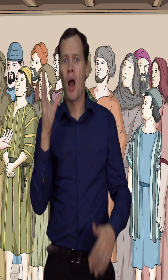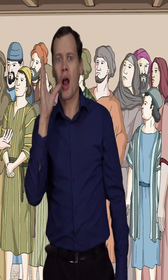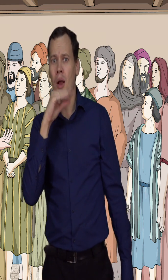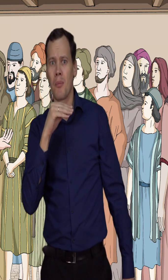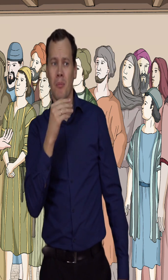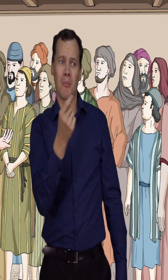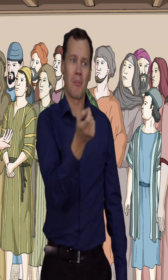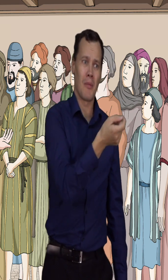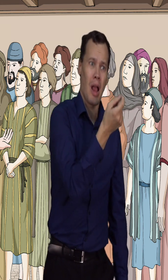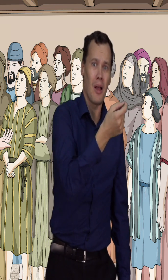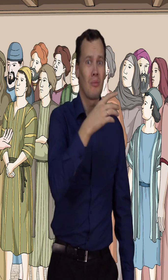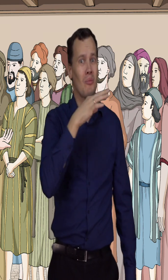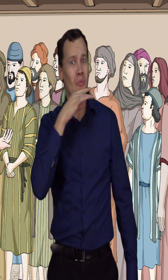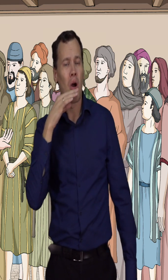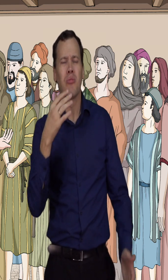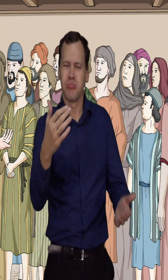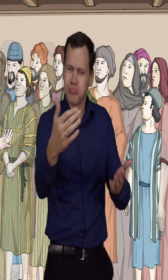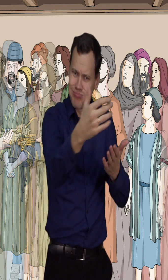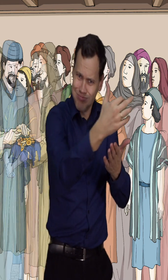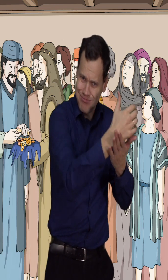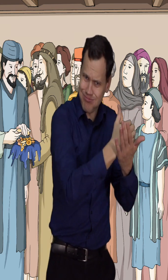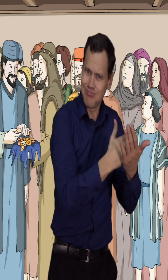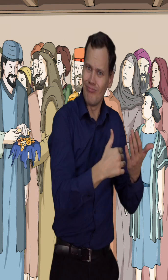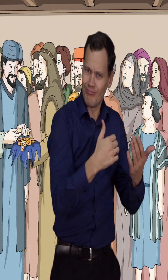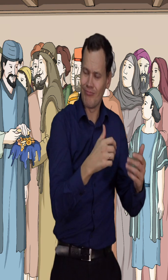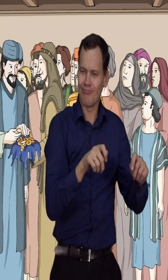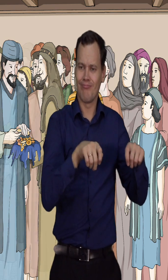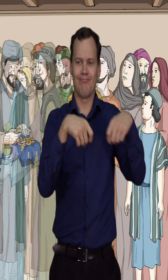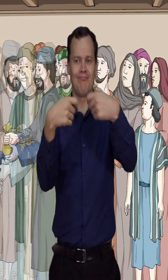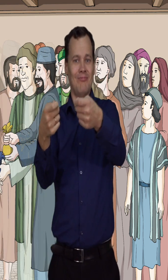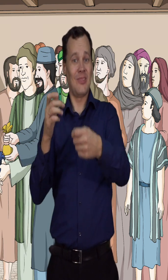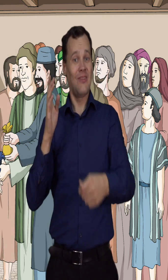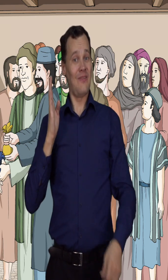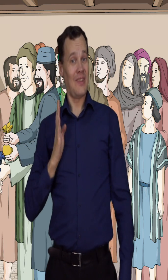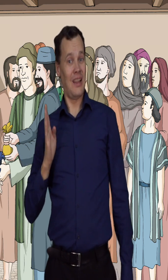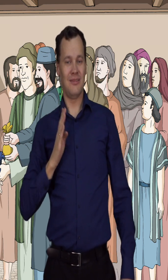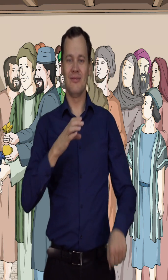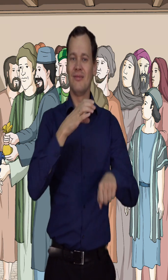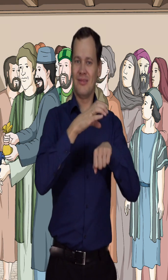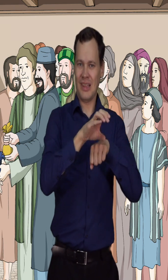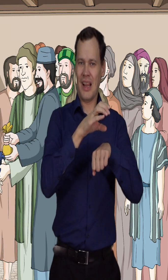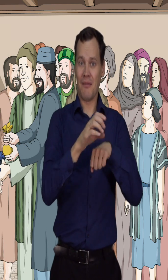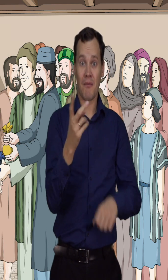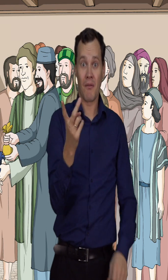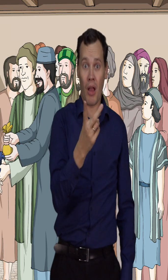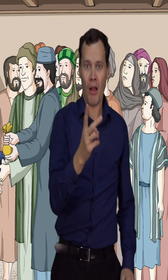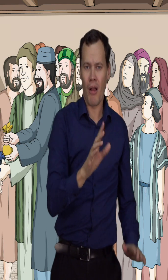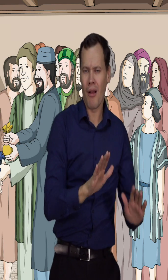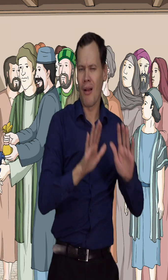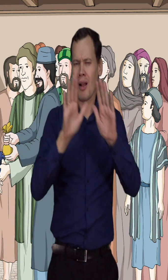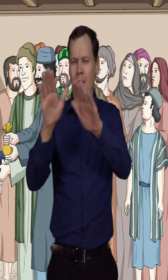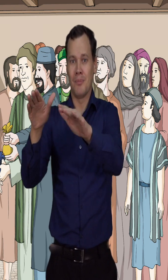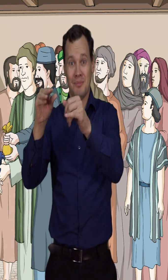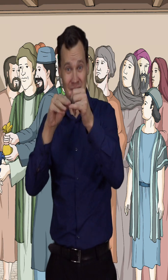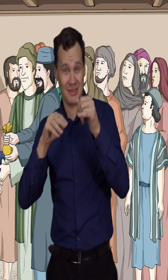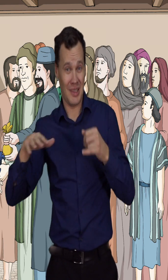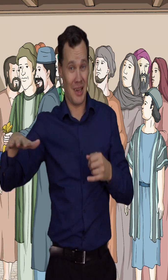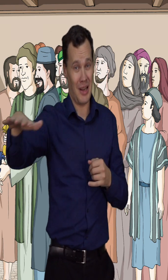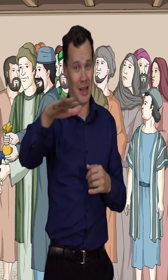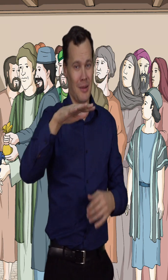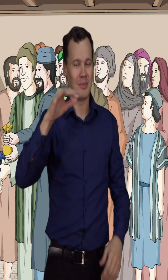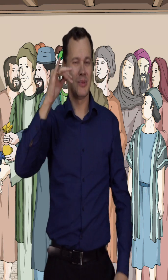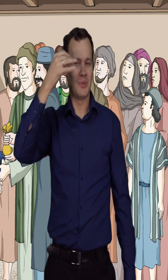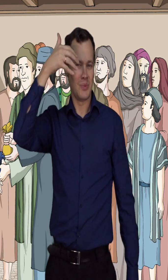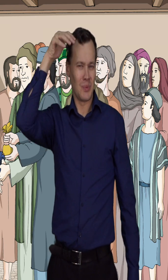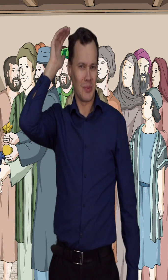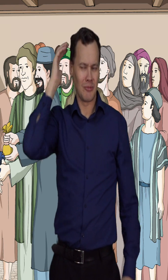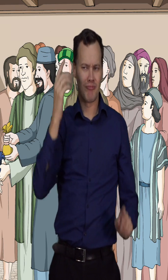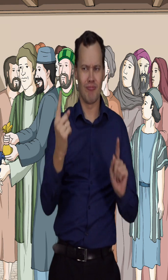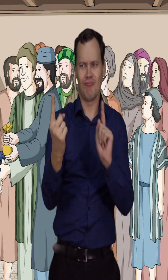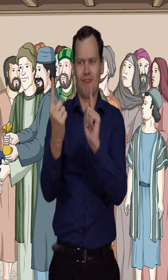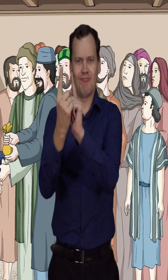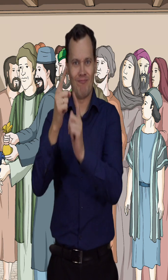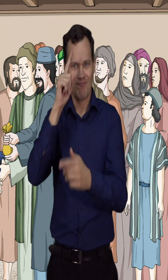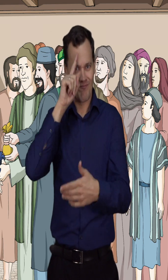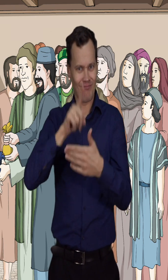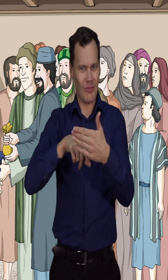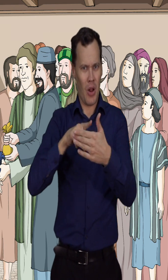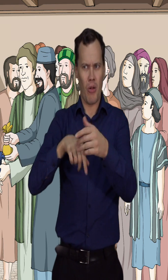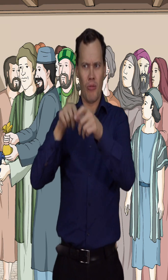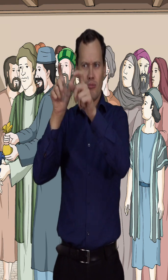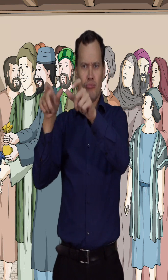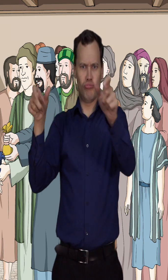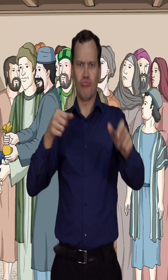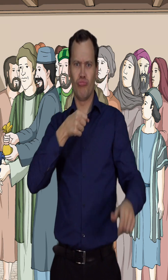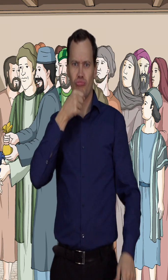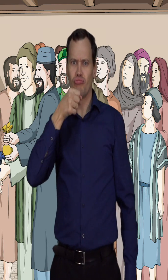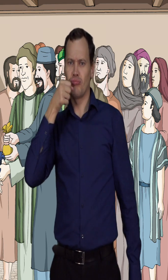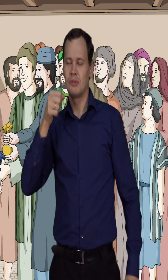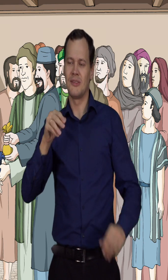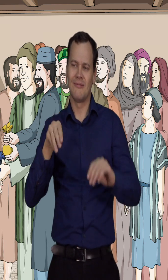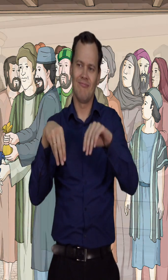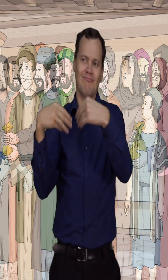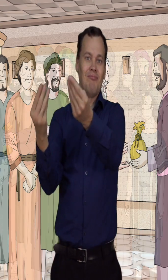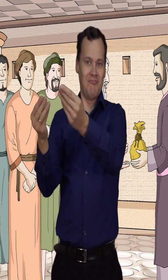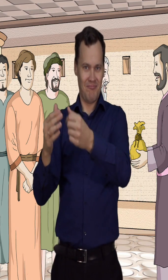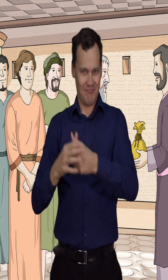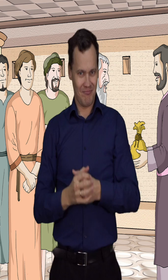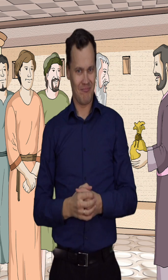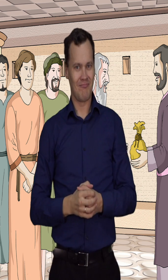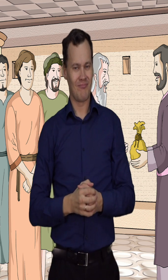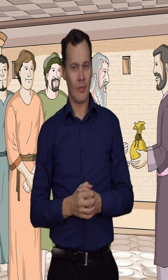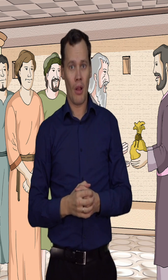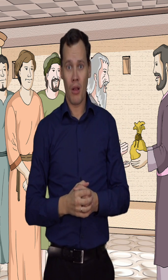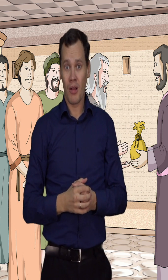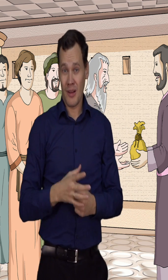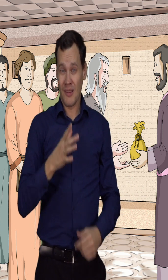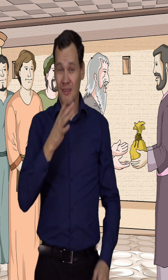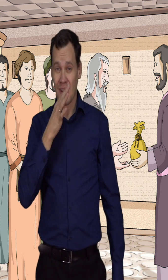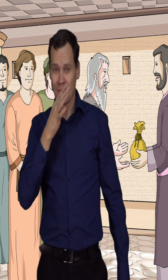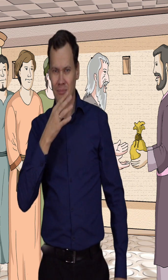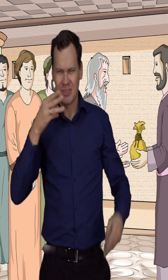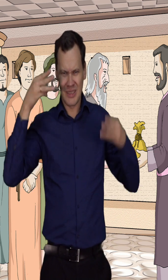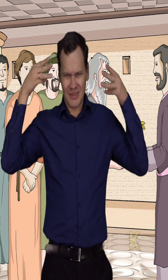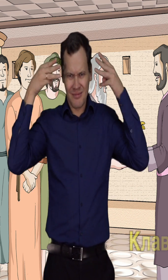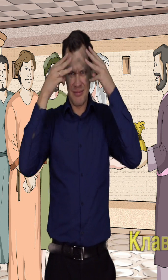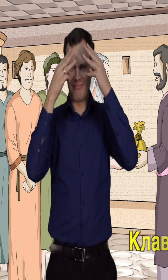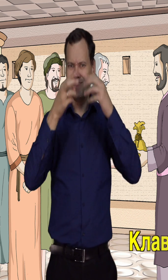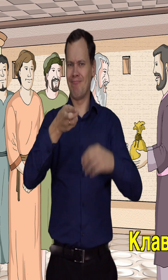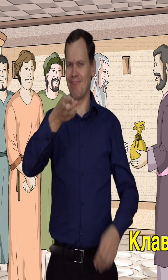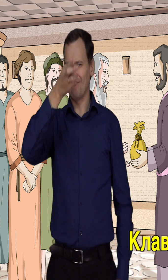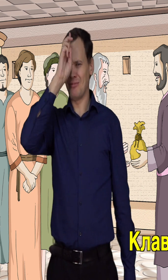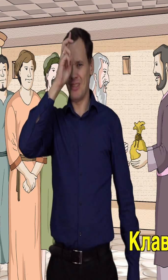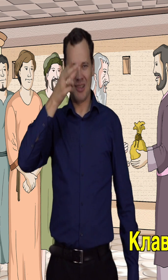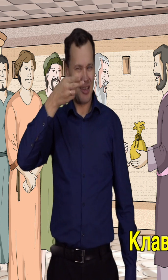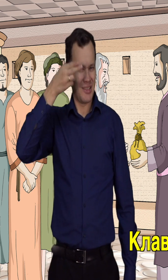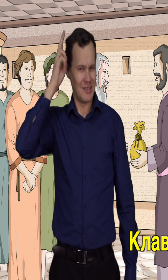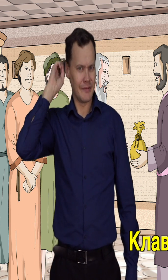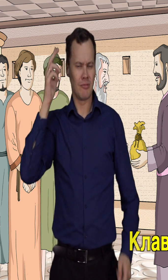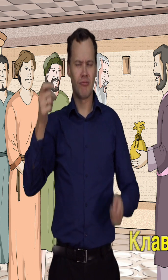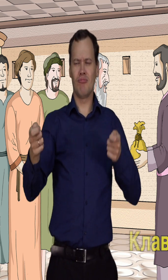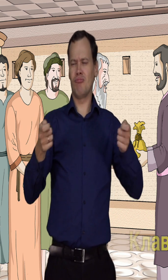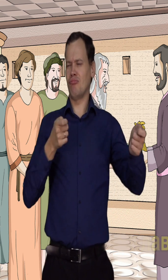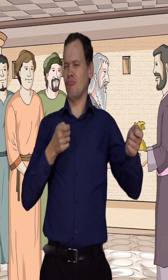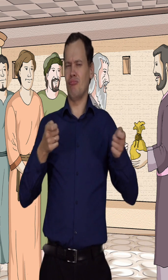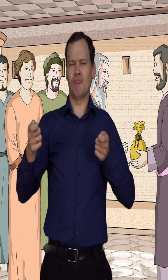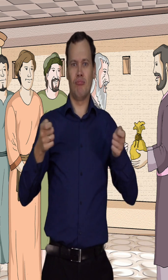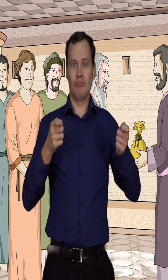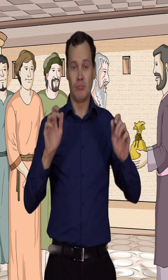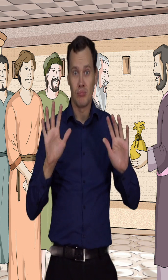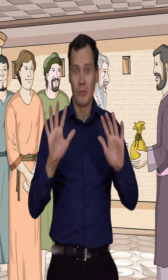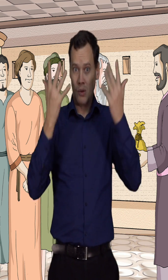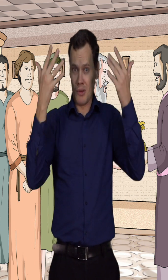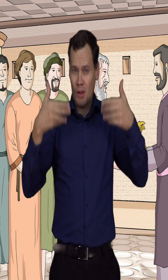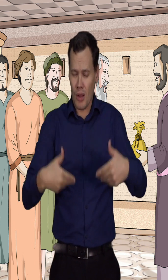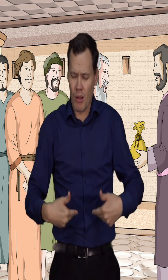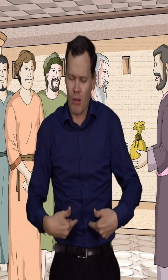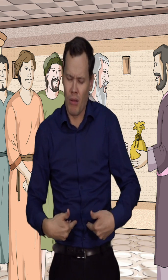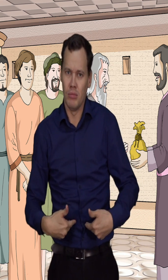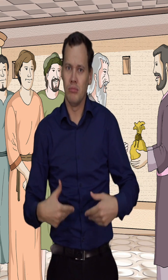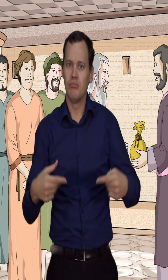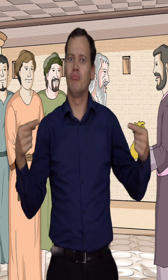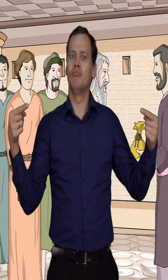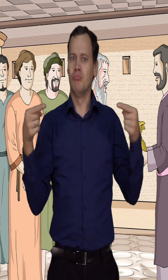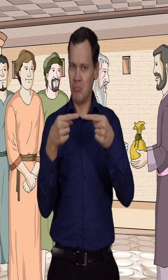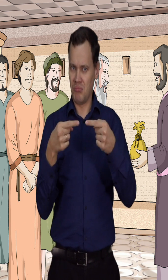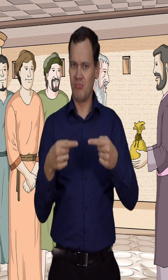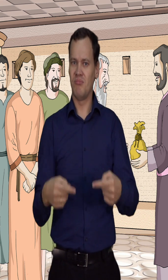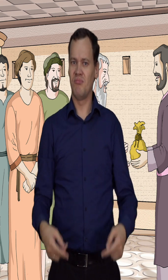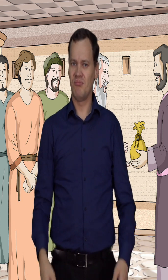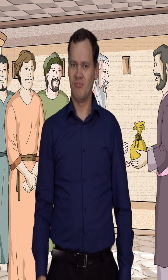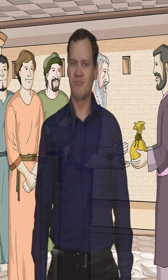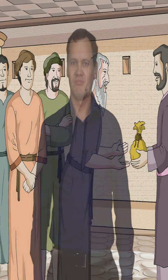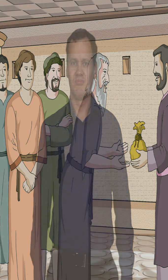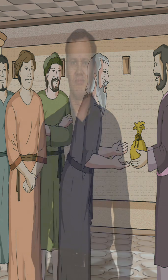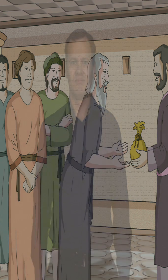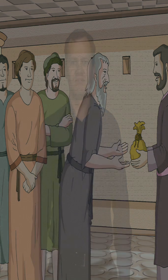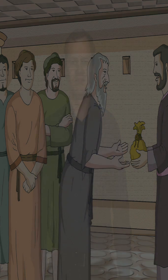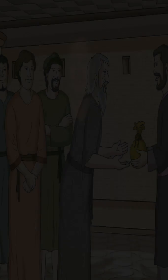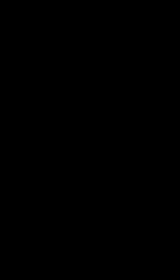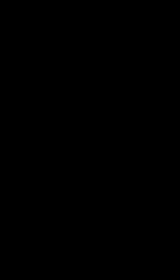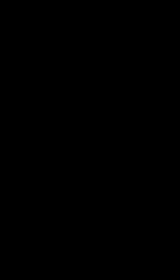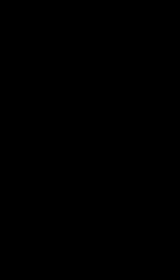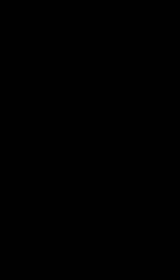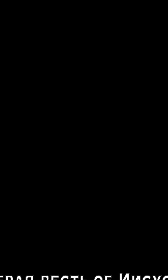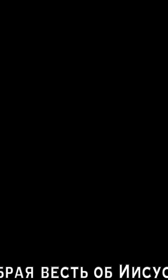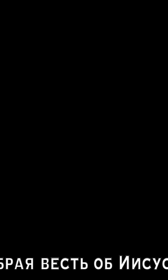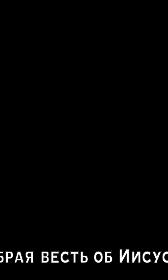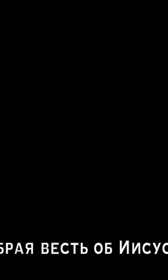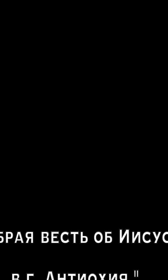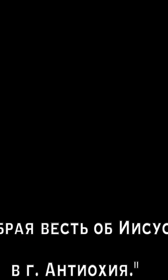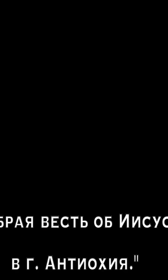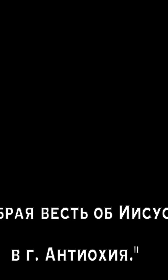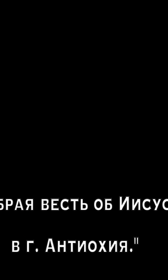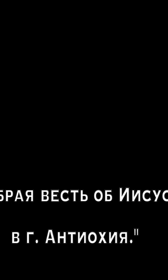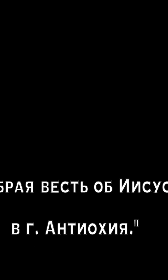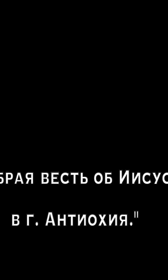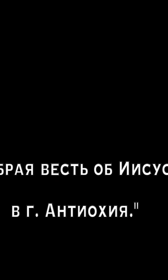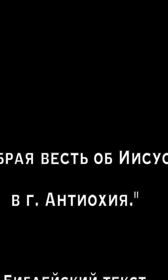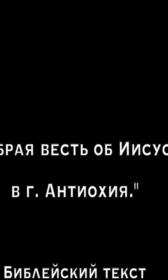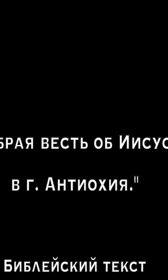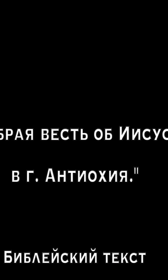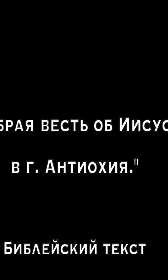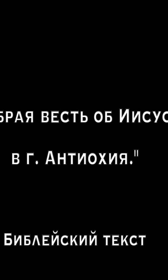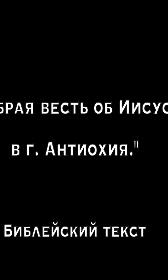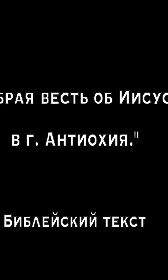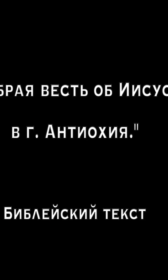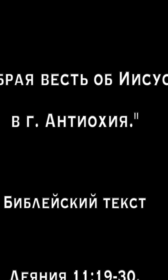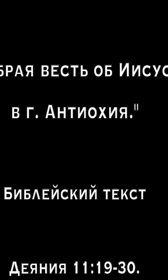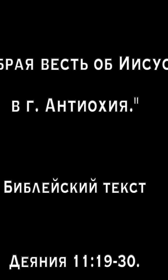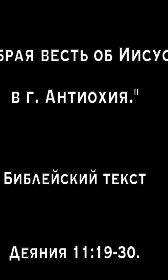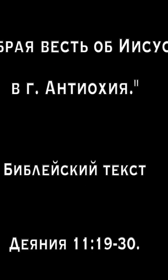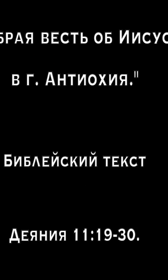(This happened under Claudius.) So the disciples, each according to his ability, decided to send relief to the brothers living in Judea. This they did, sending their gifts to the elders with Barnabas and Saul.